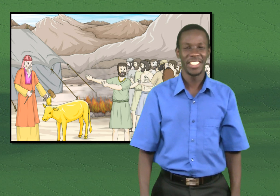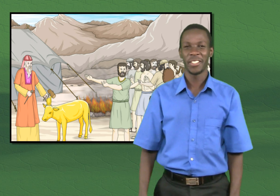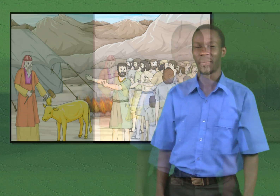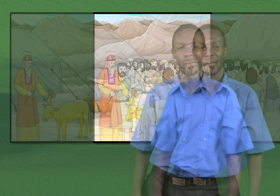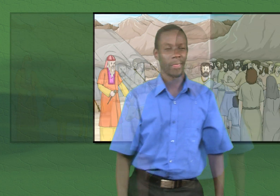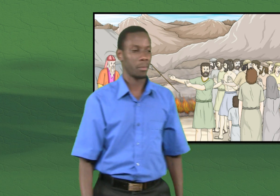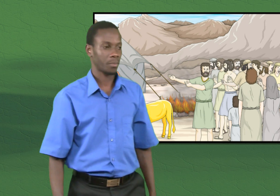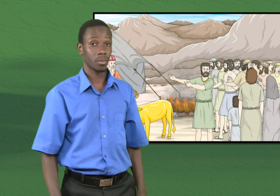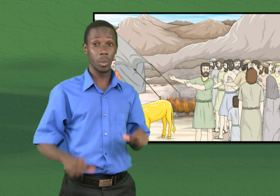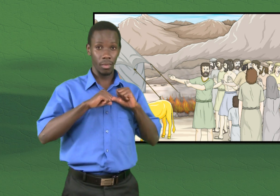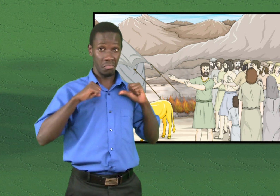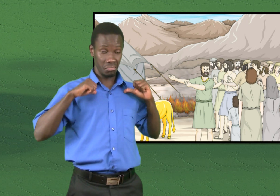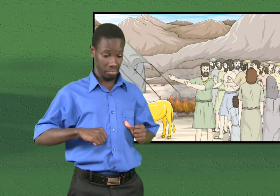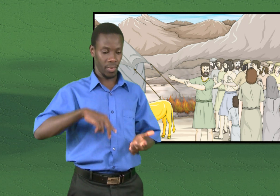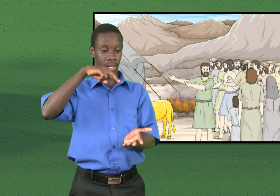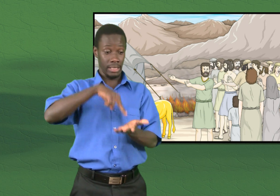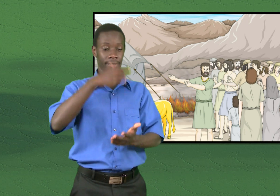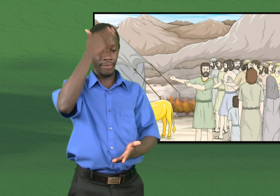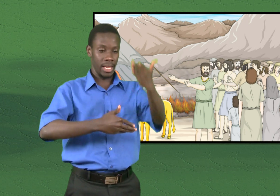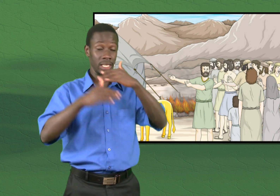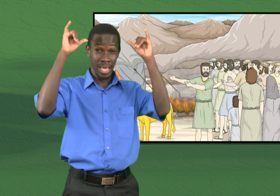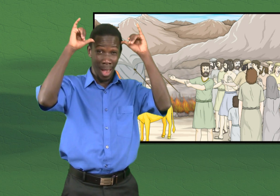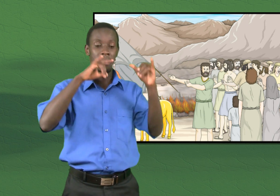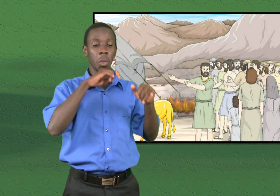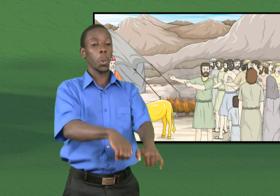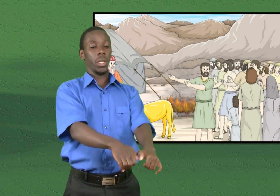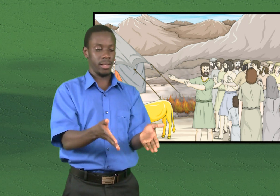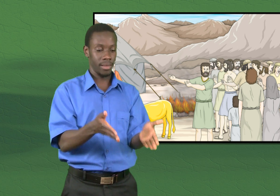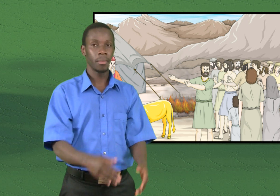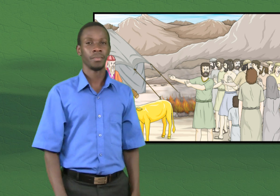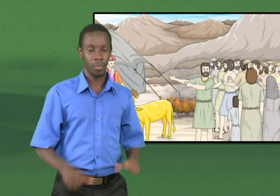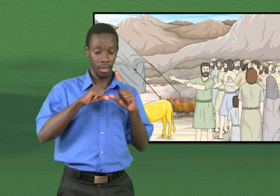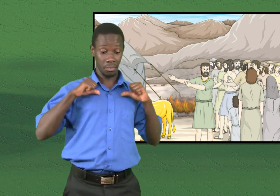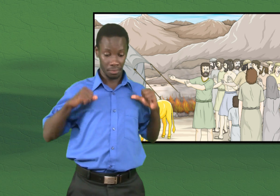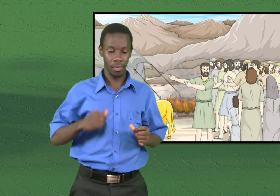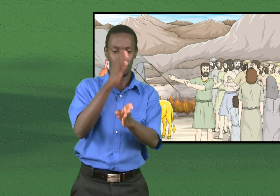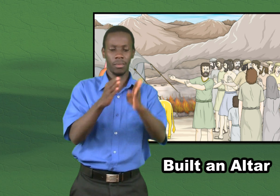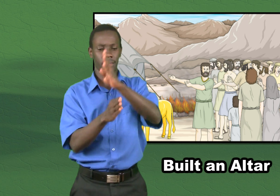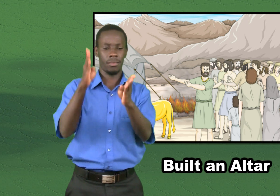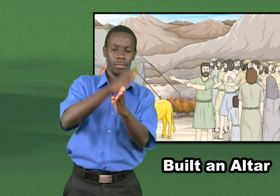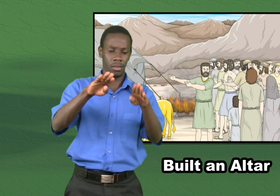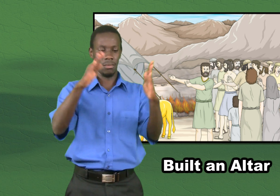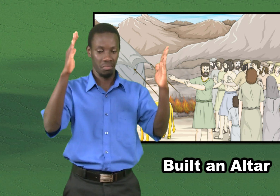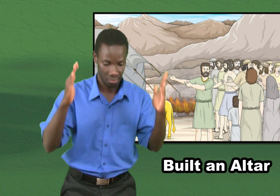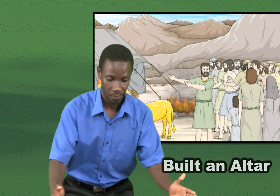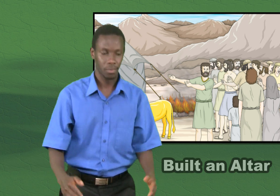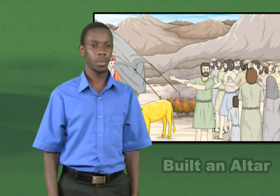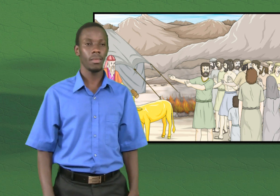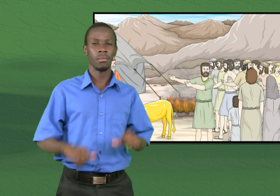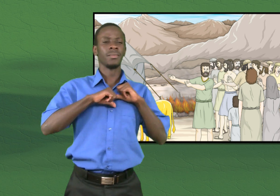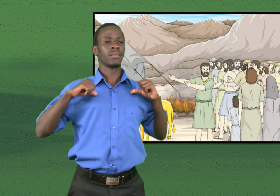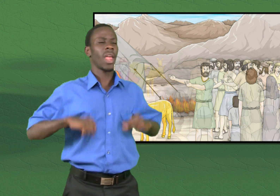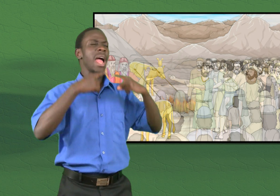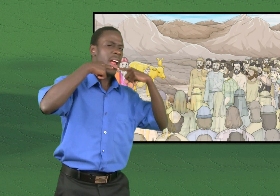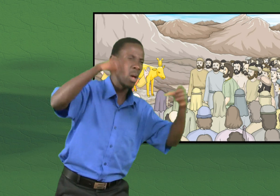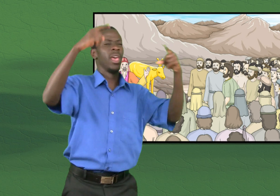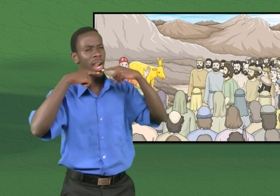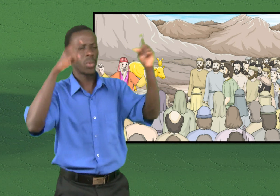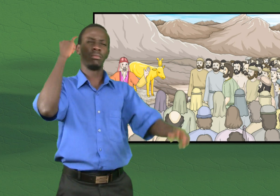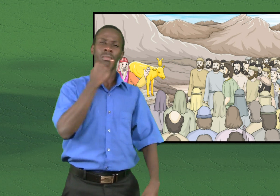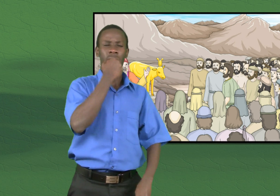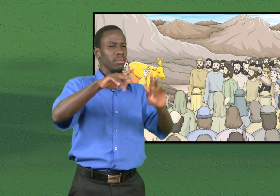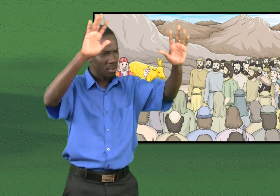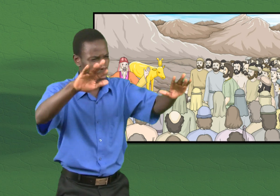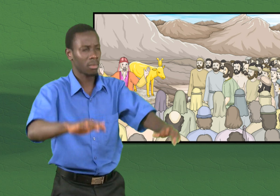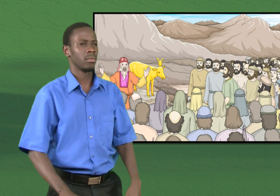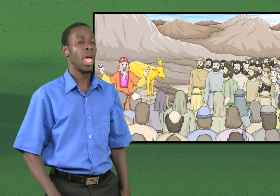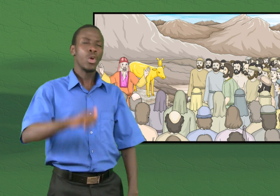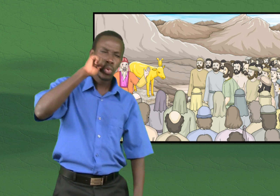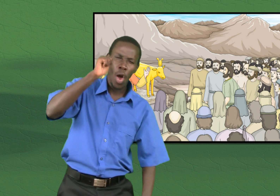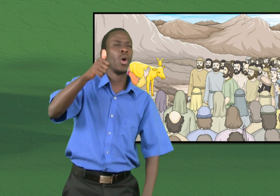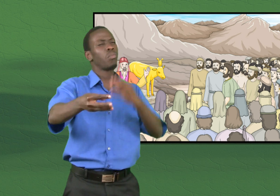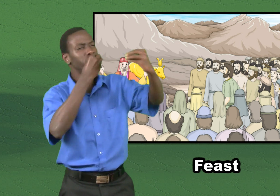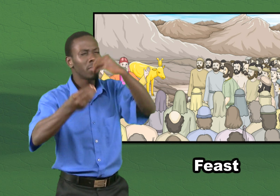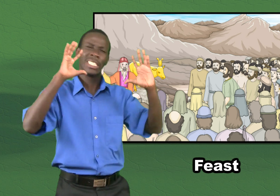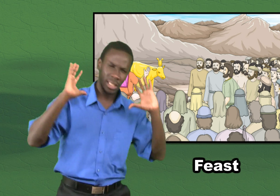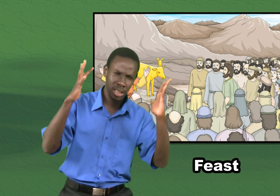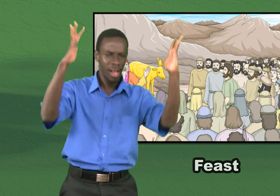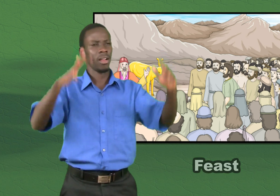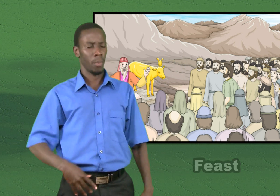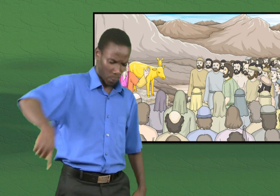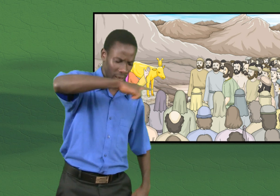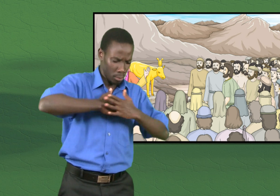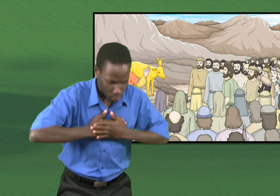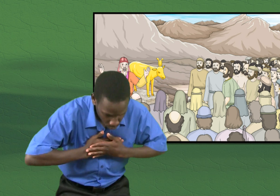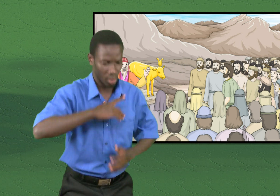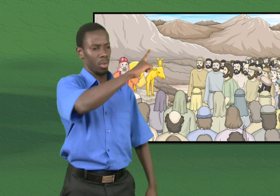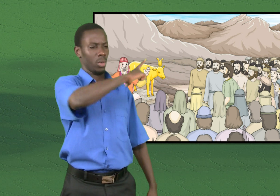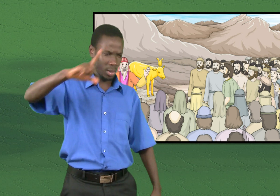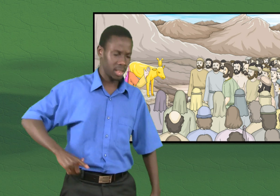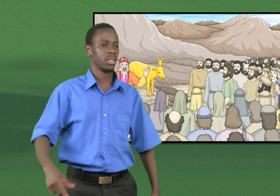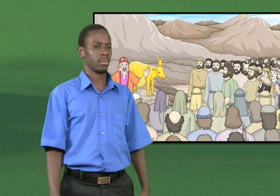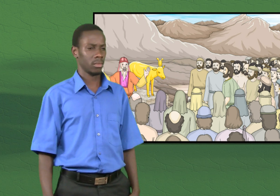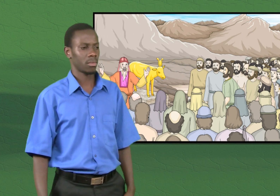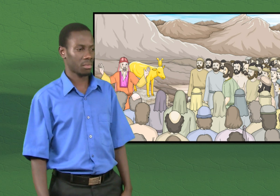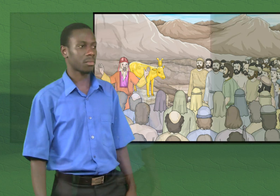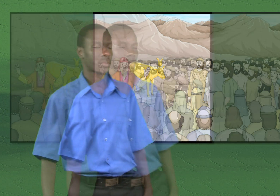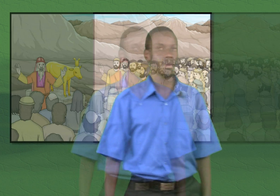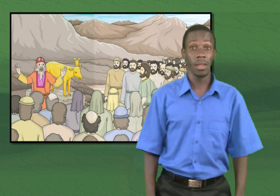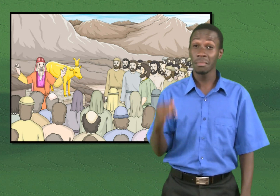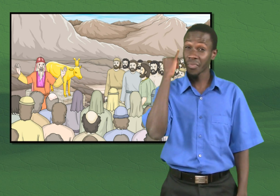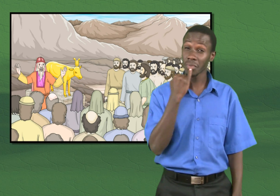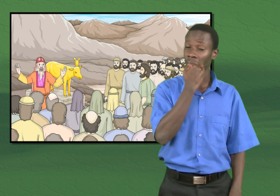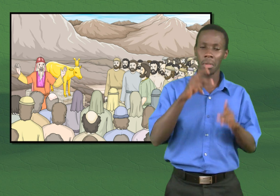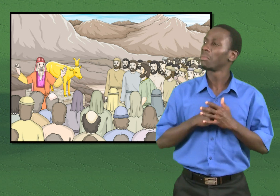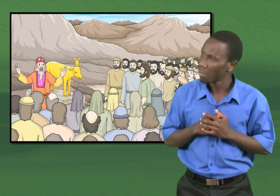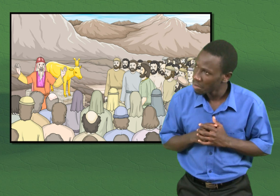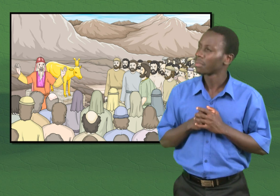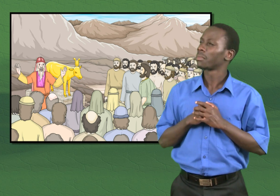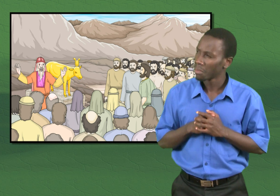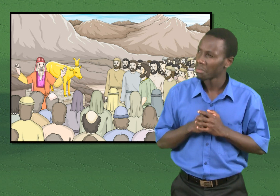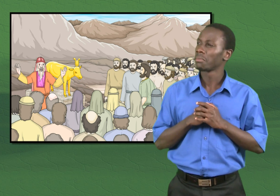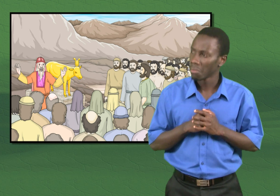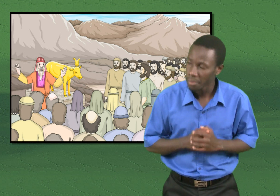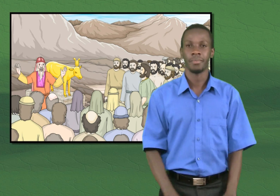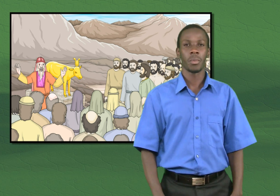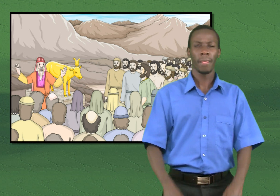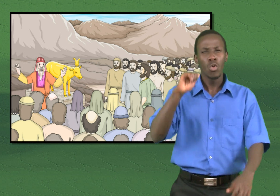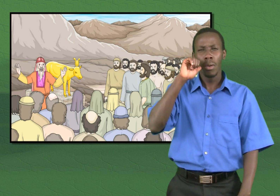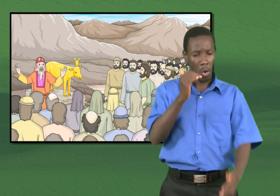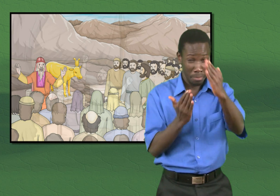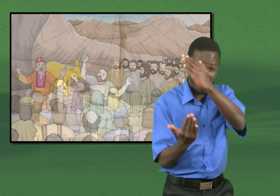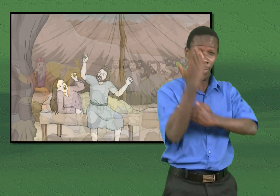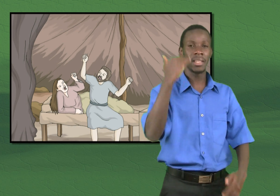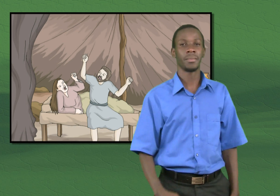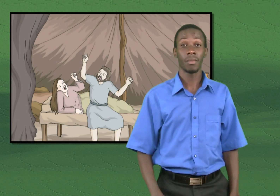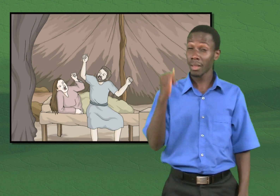When Aaron saw this, he built an altar before the calf and proclaimed: “Tomorrow shall be a feast to the LORD.”